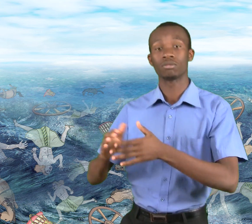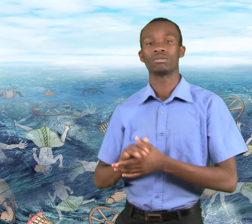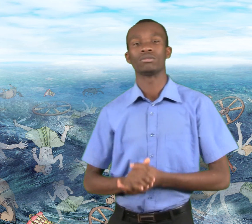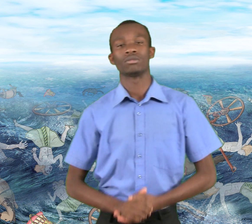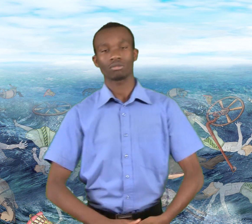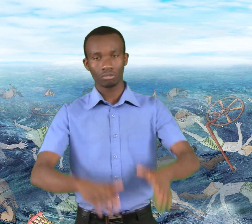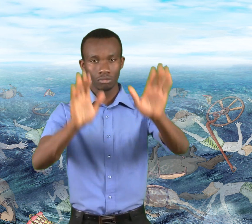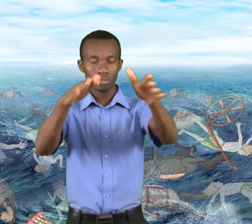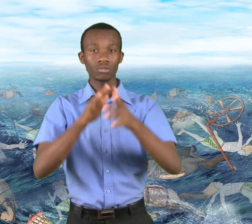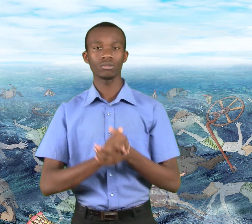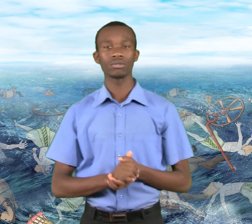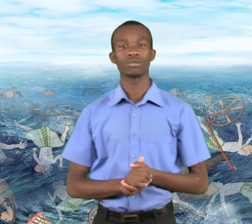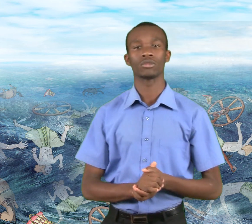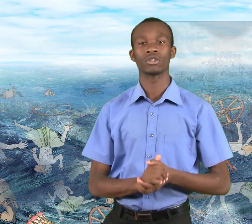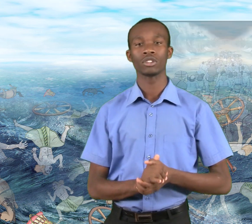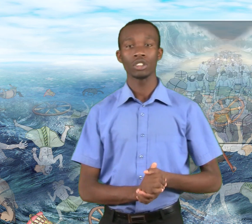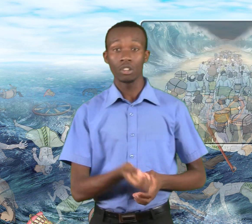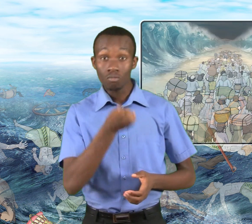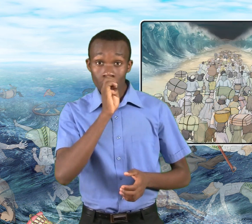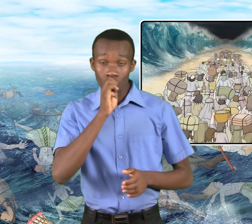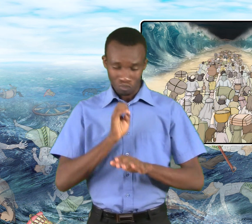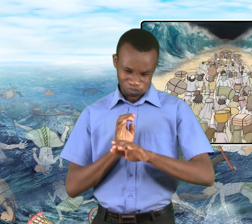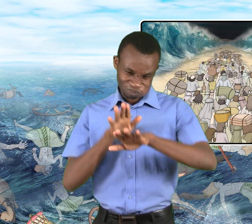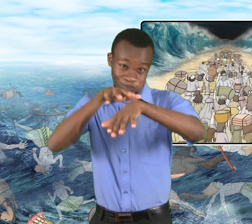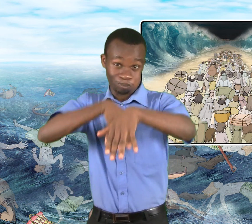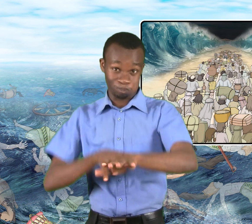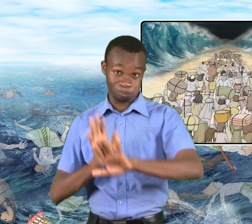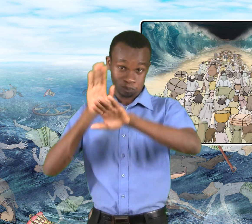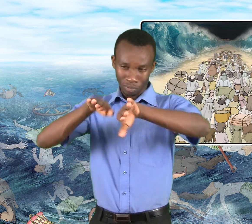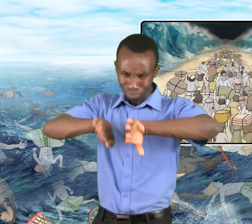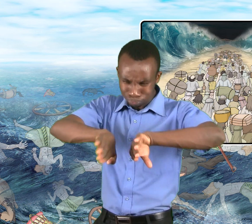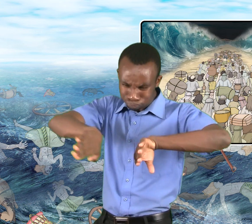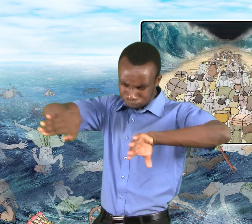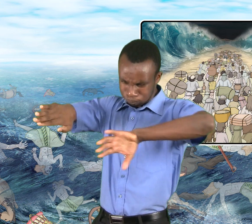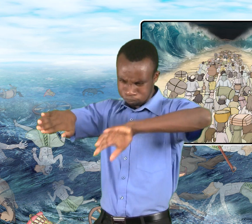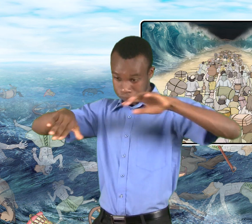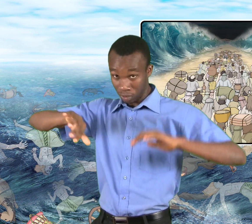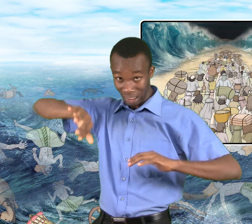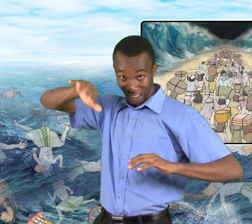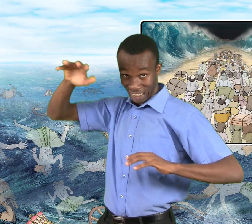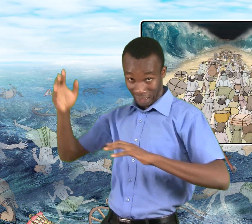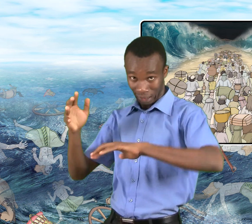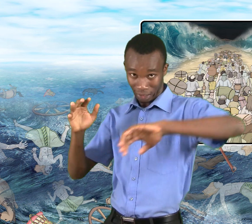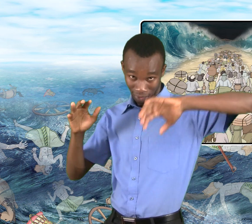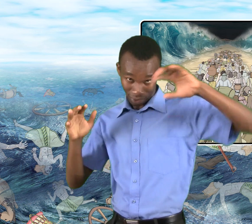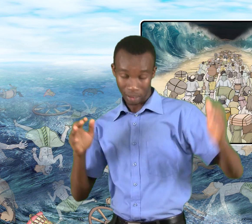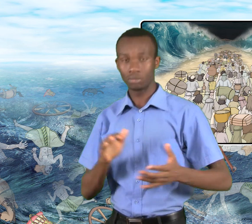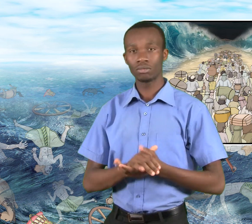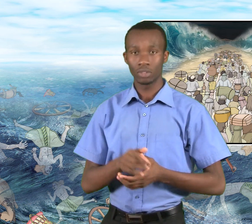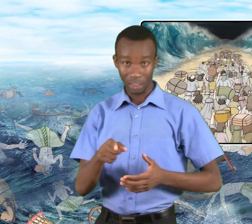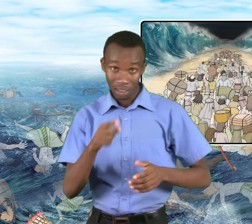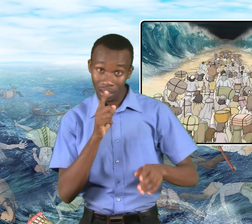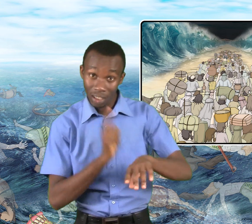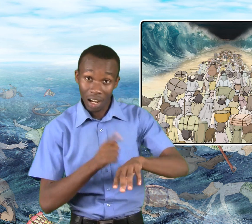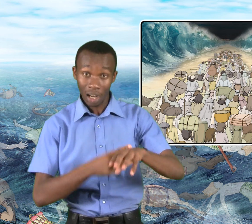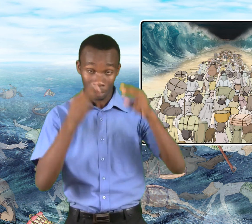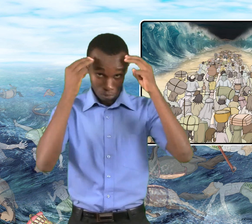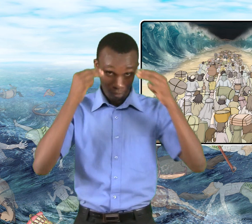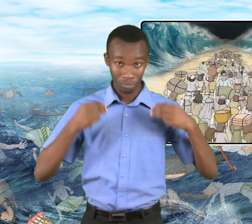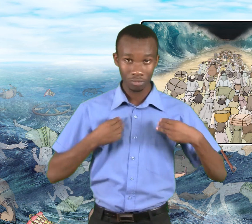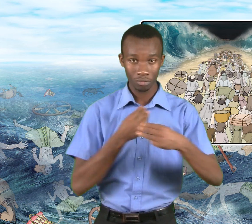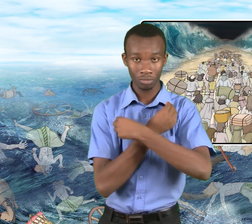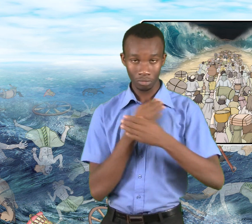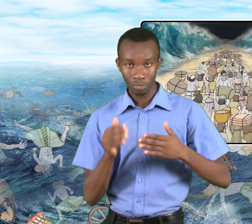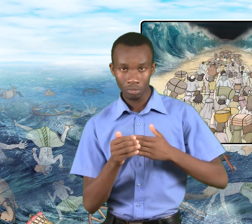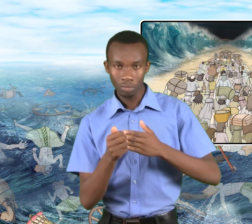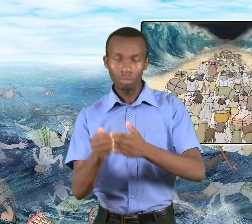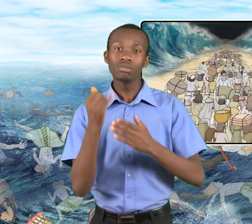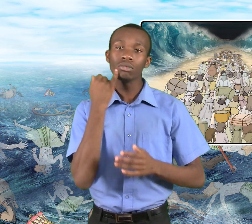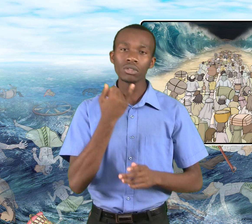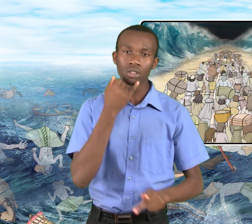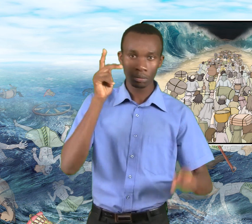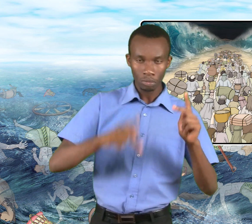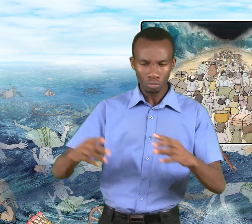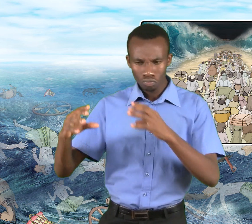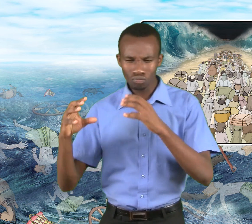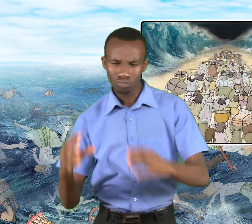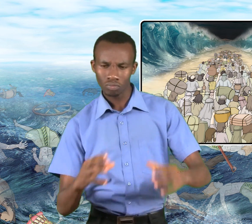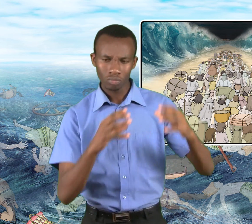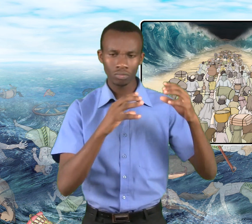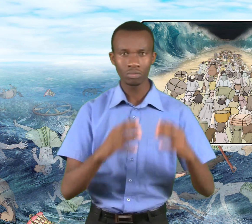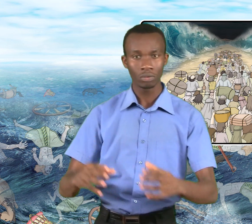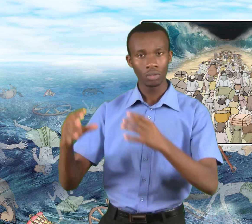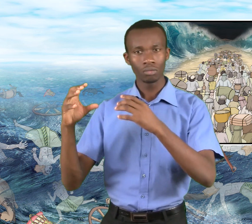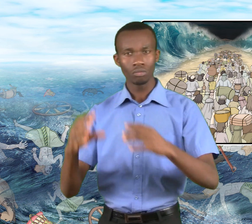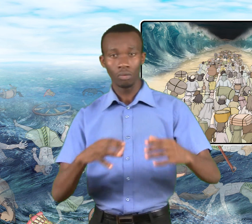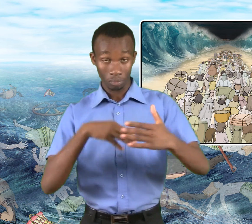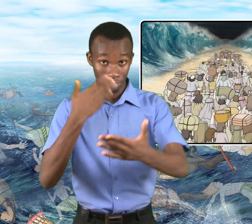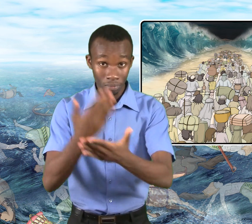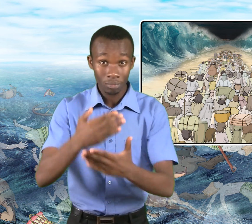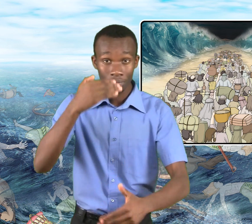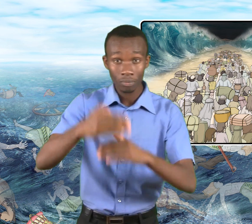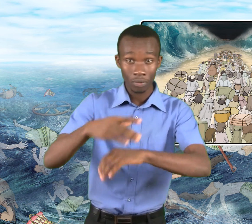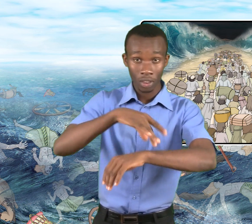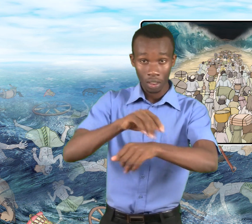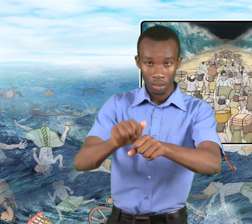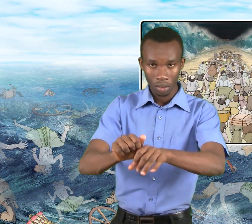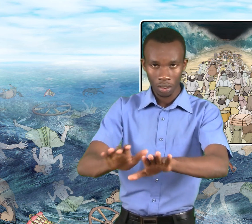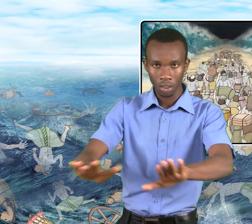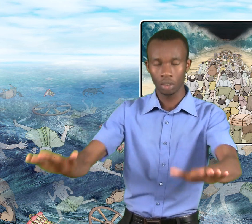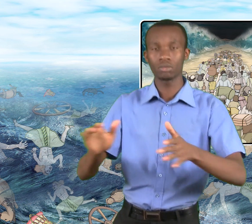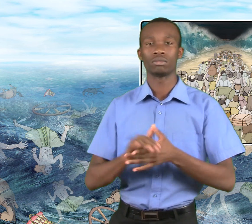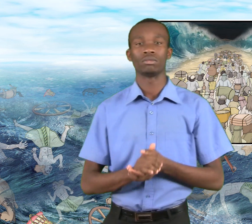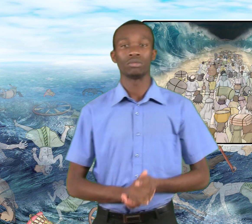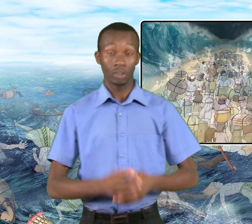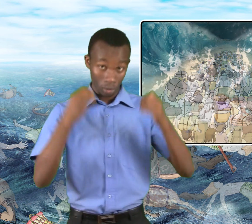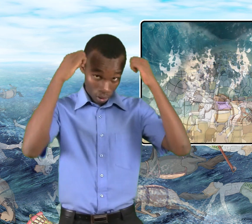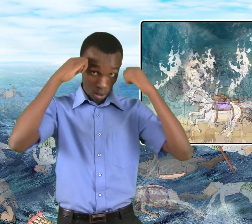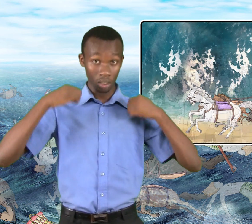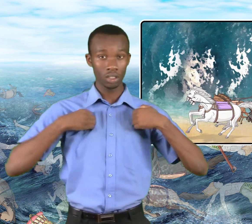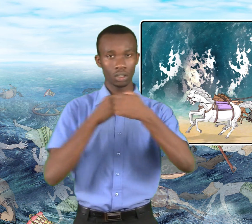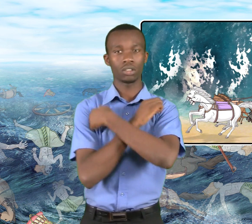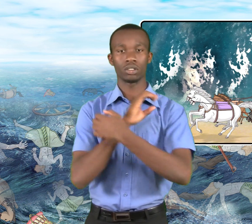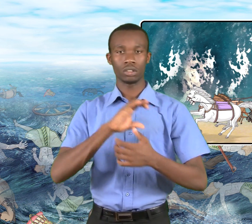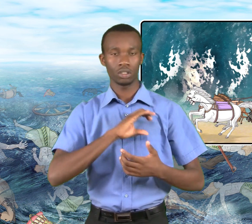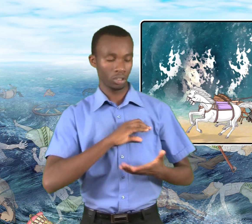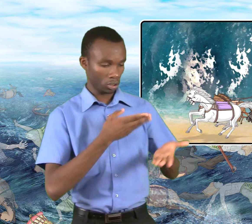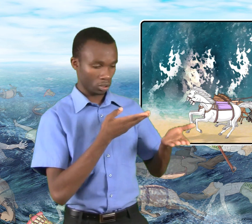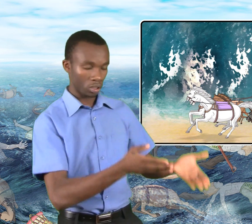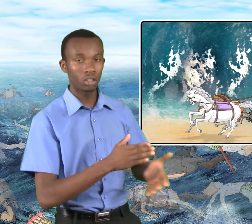But the Israelites had walked through the sea on dry ground, with walls of water on their right and on their left.